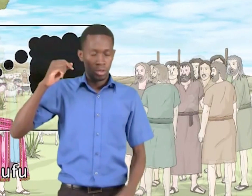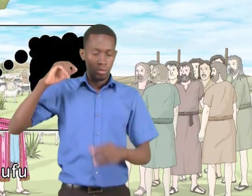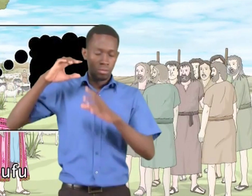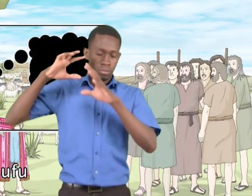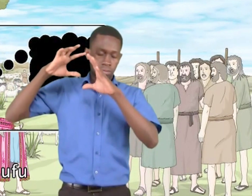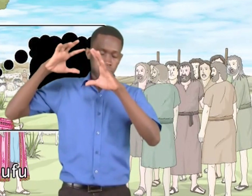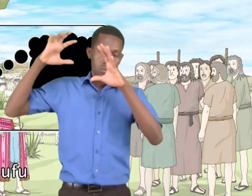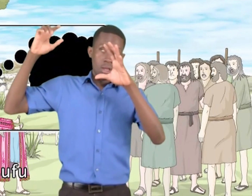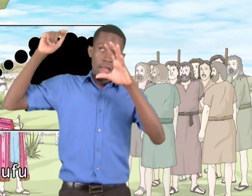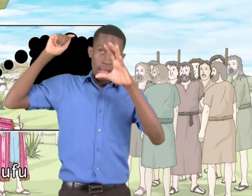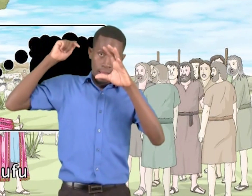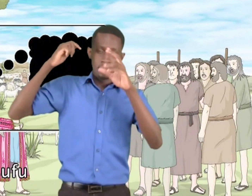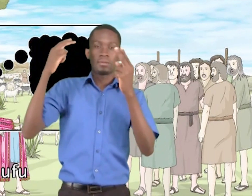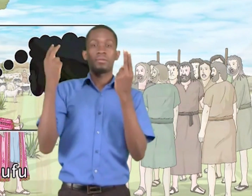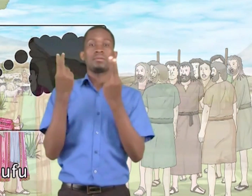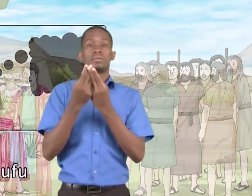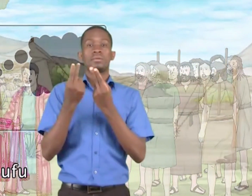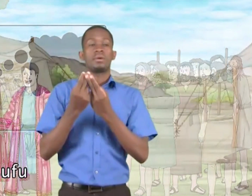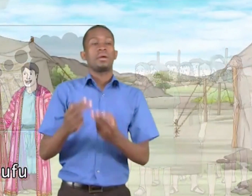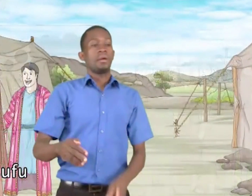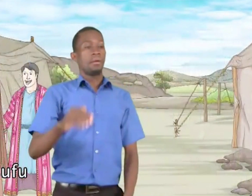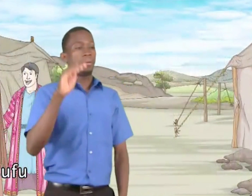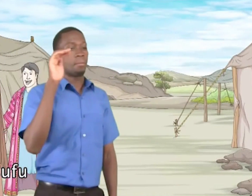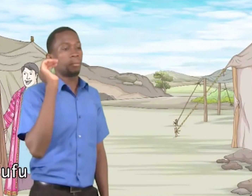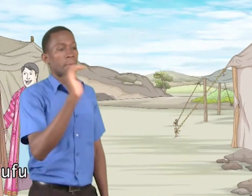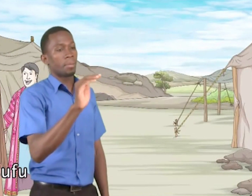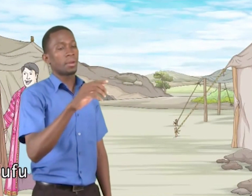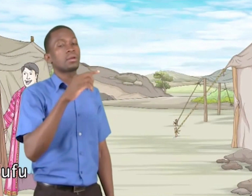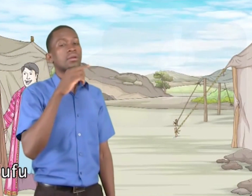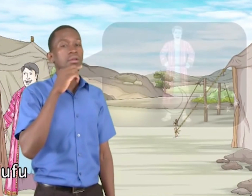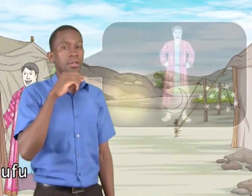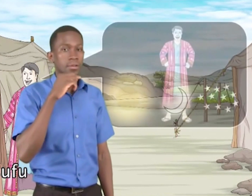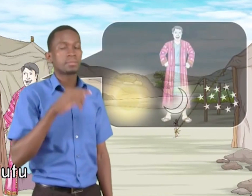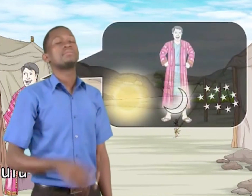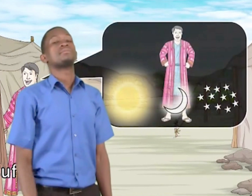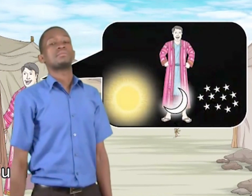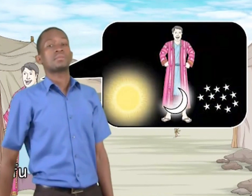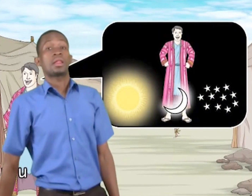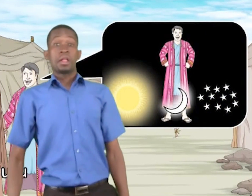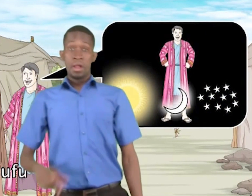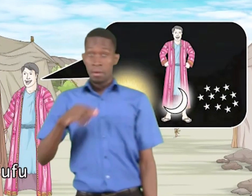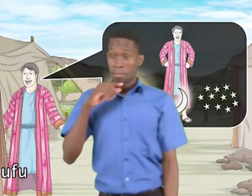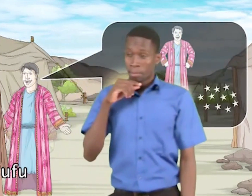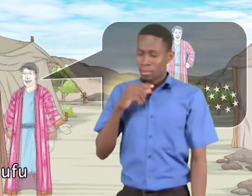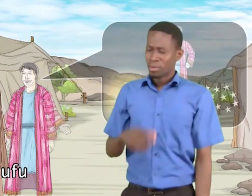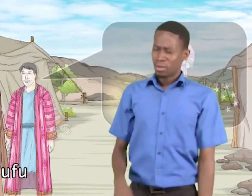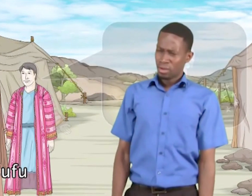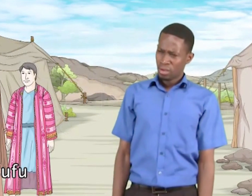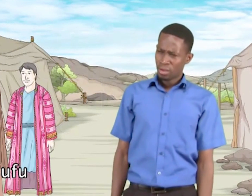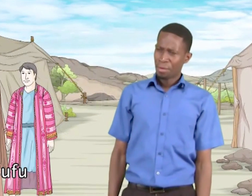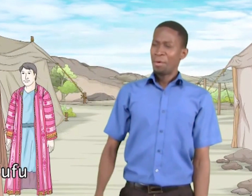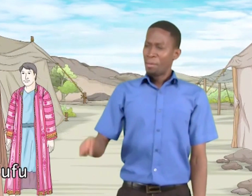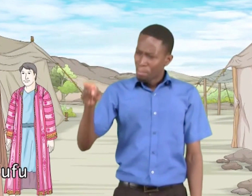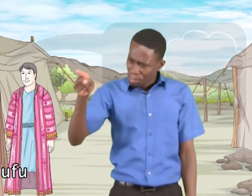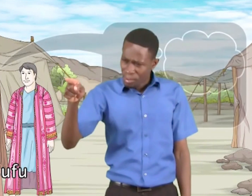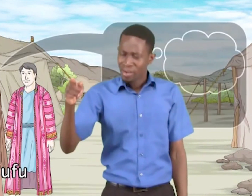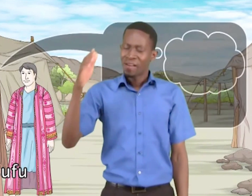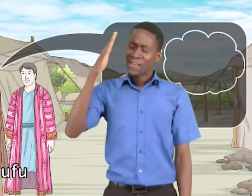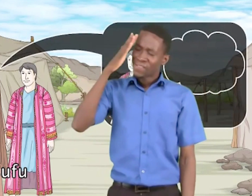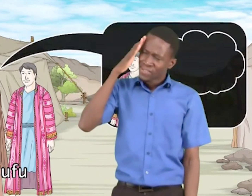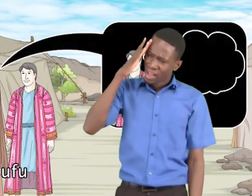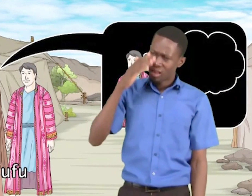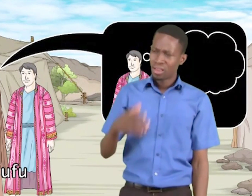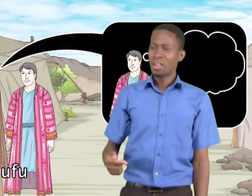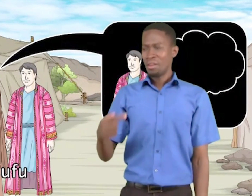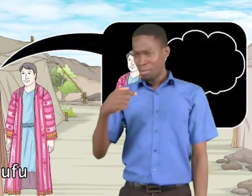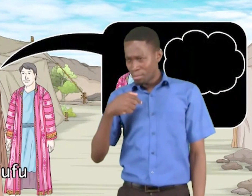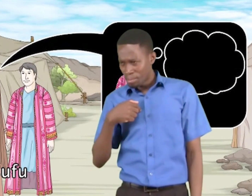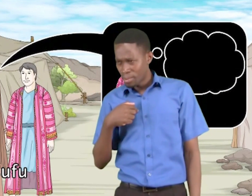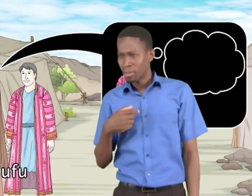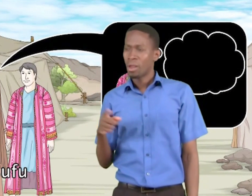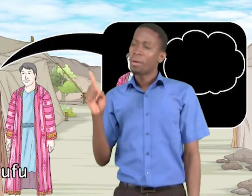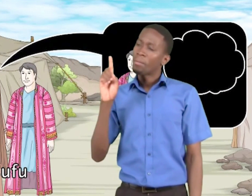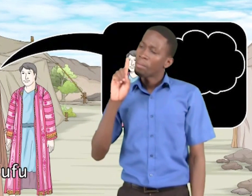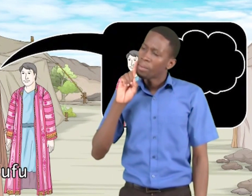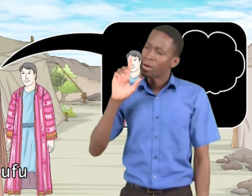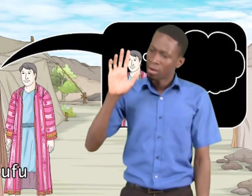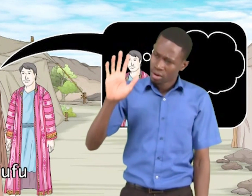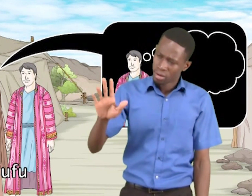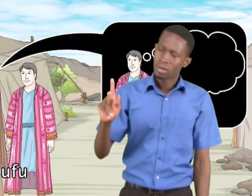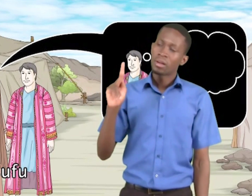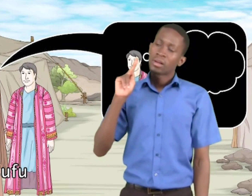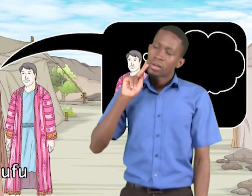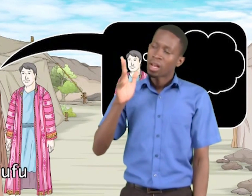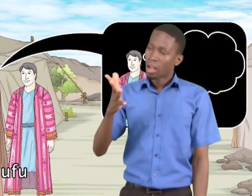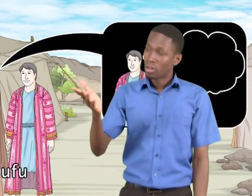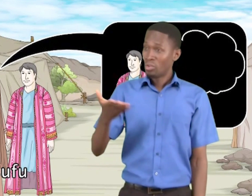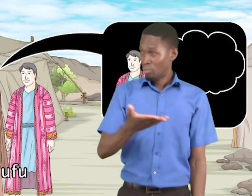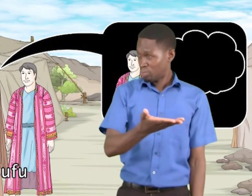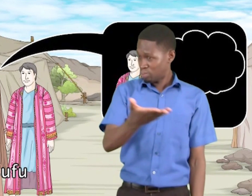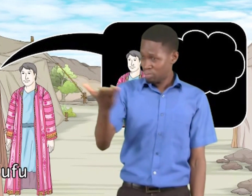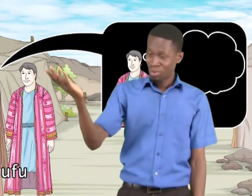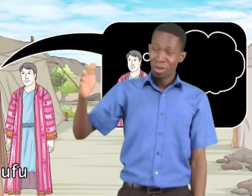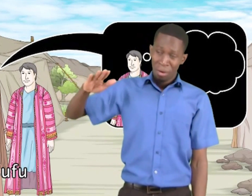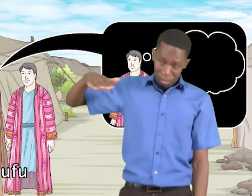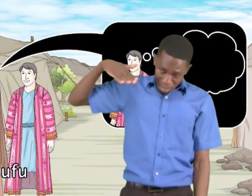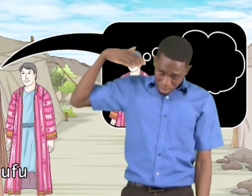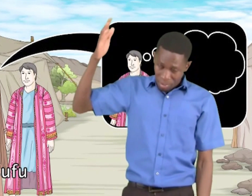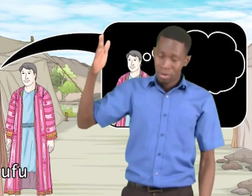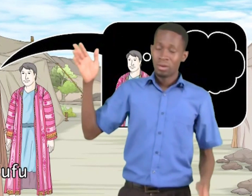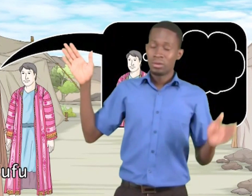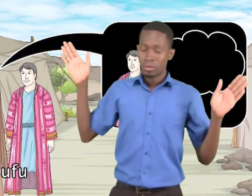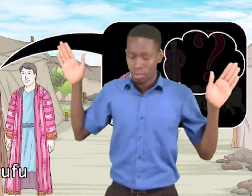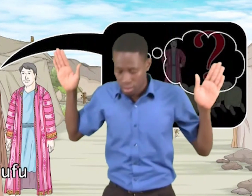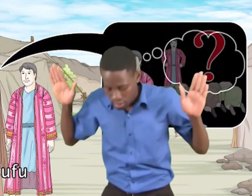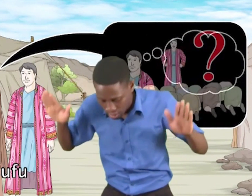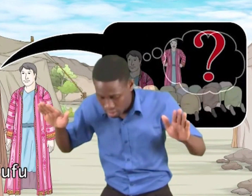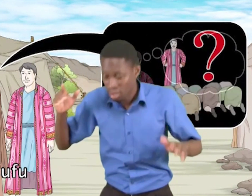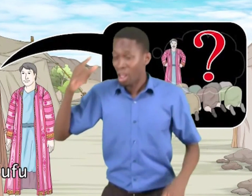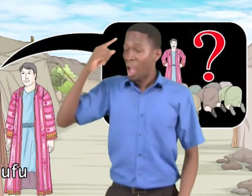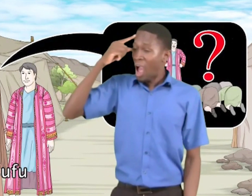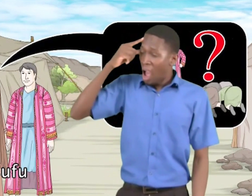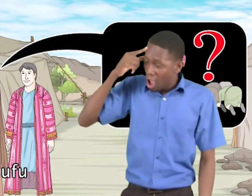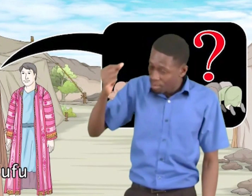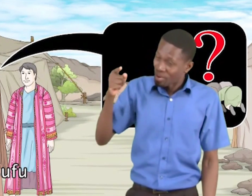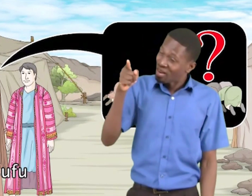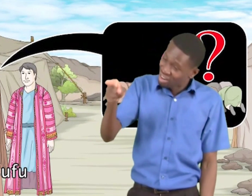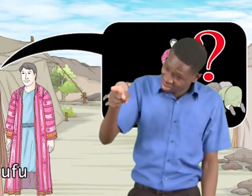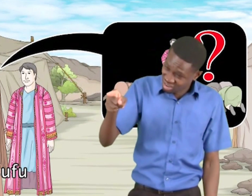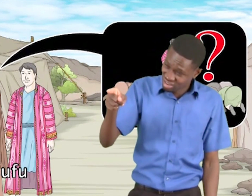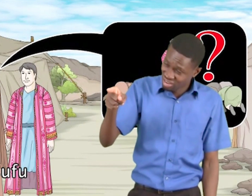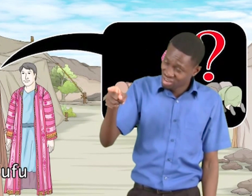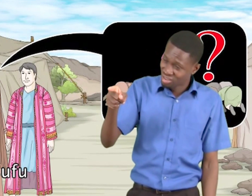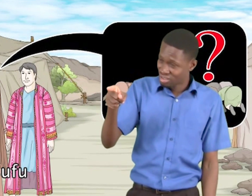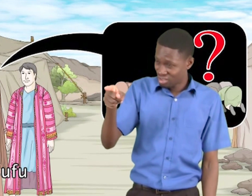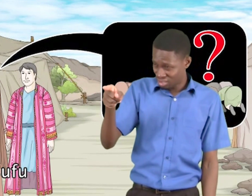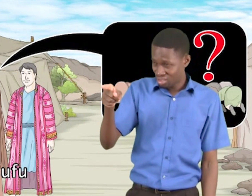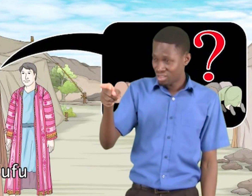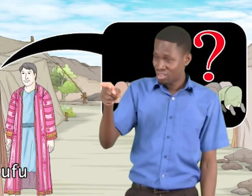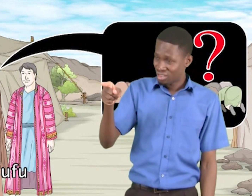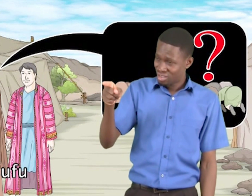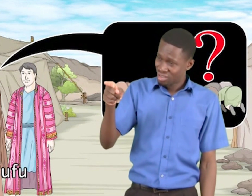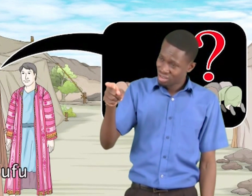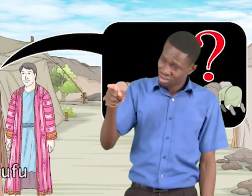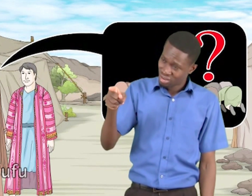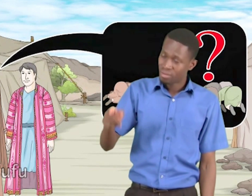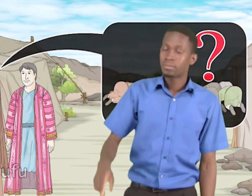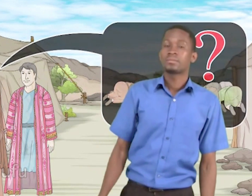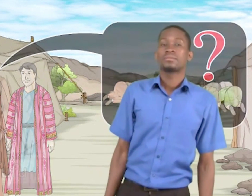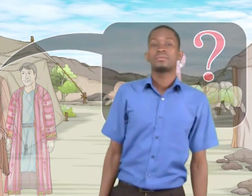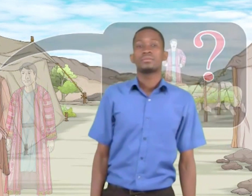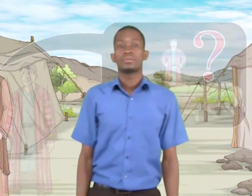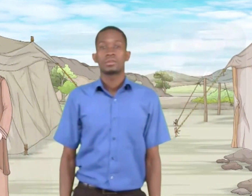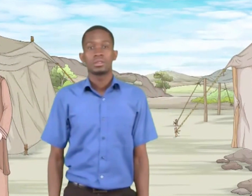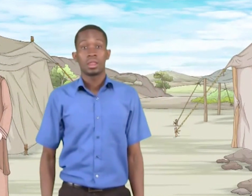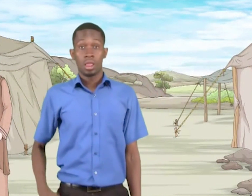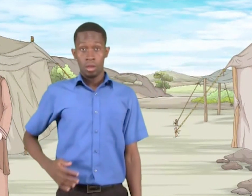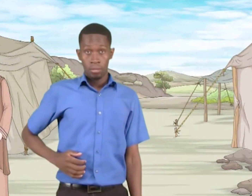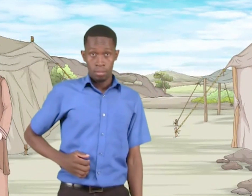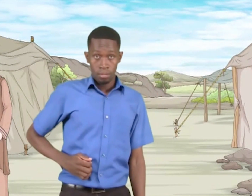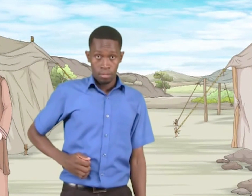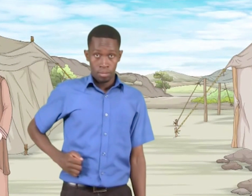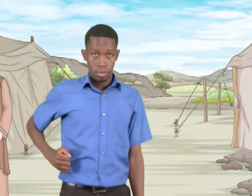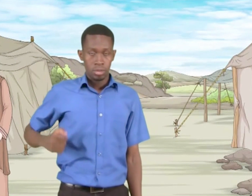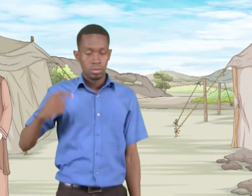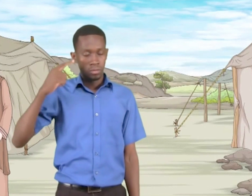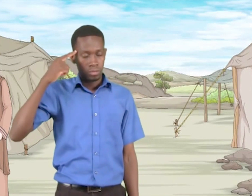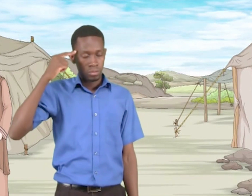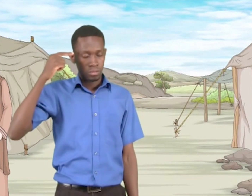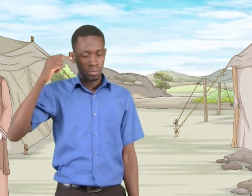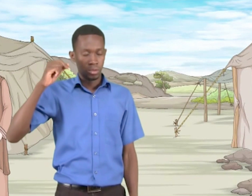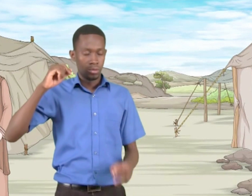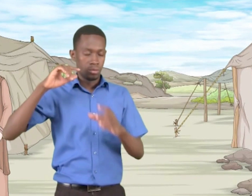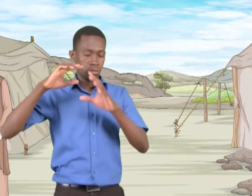He told his father and brothers, but his father rebuked him and said, “What is this dream that you have had? Will your mother and brothers and I actually come and bow down to the ground before you?”